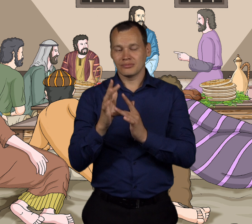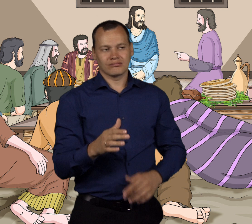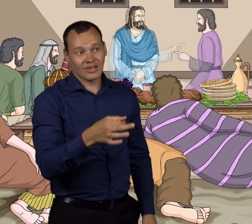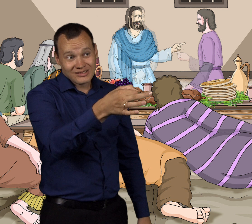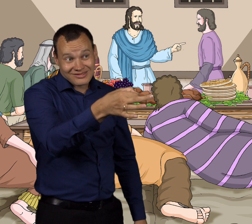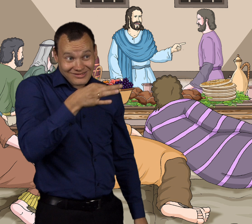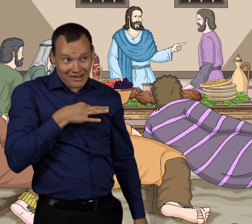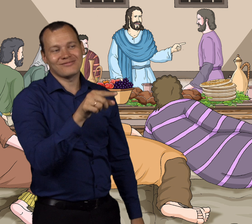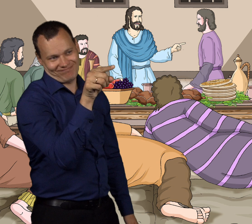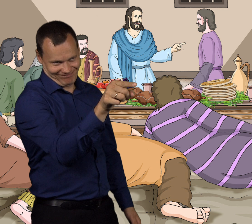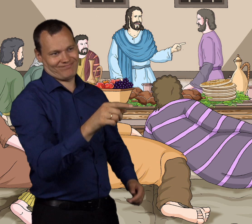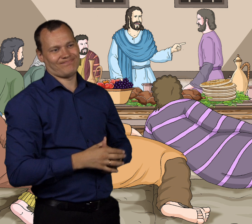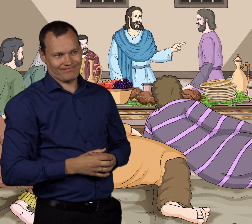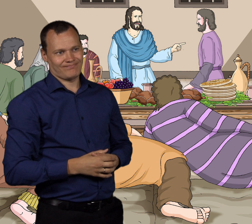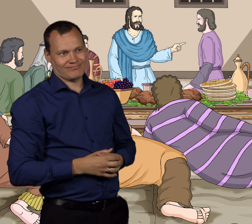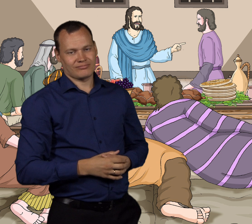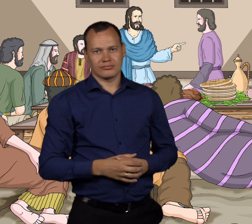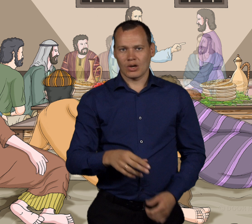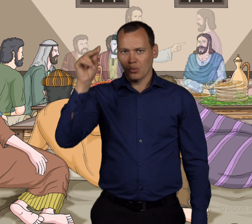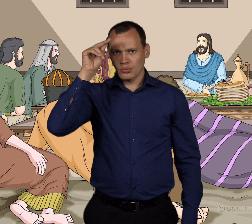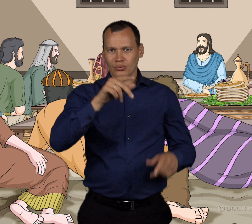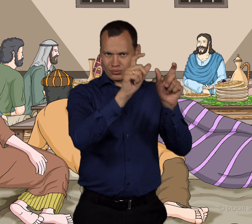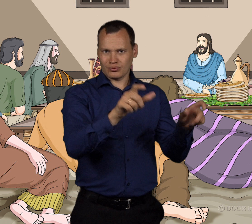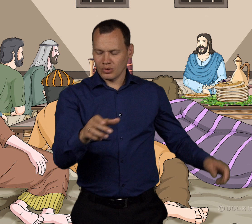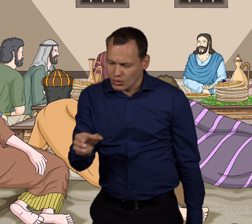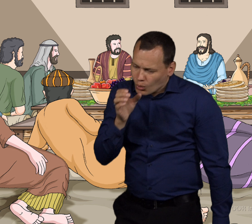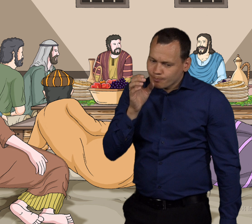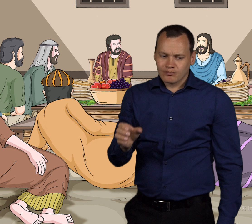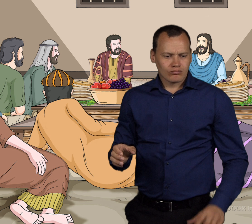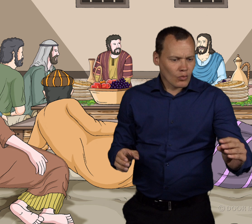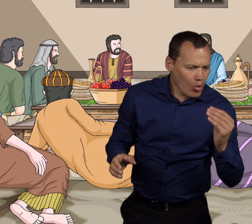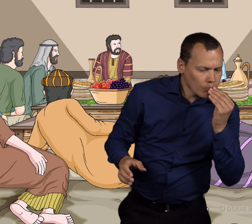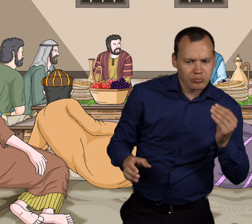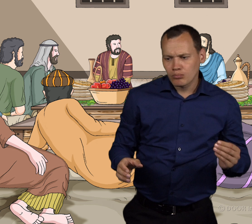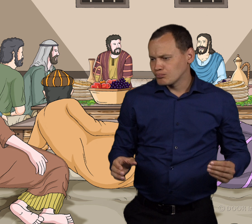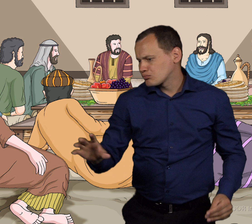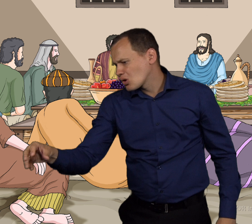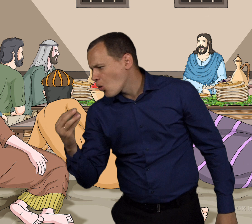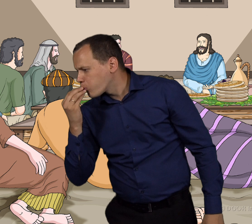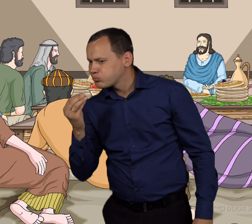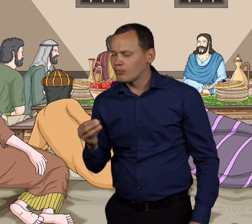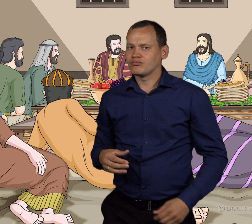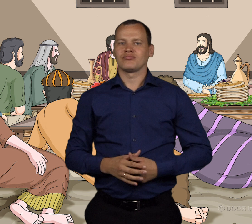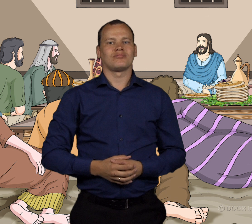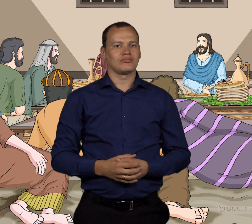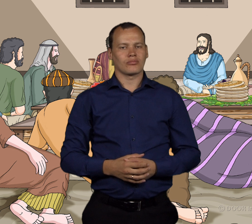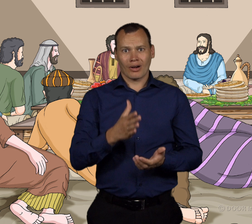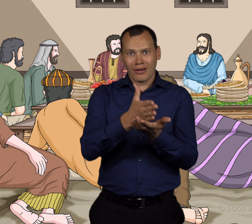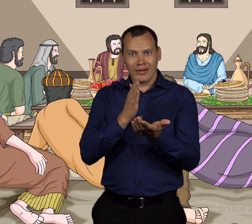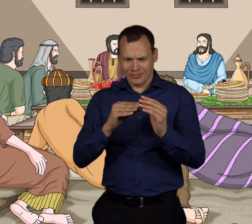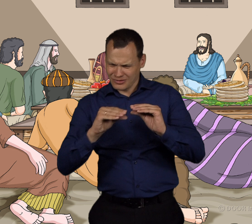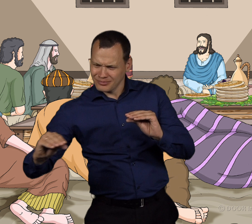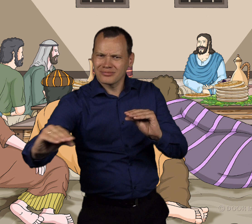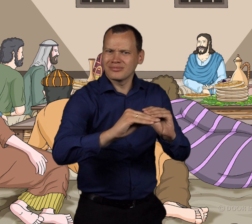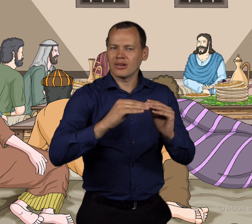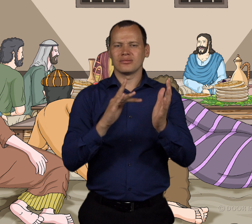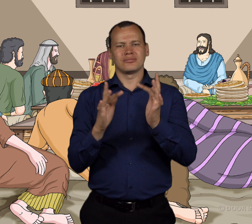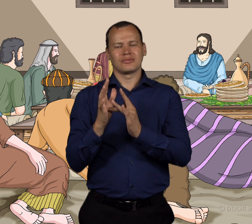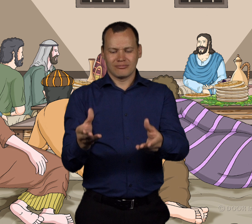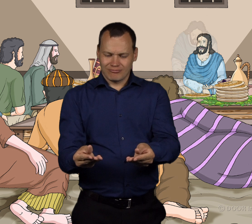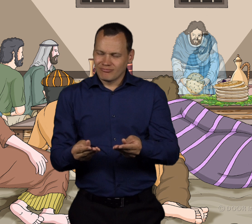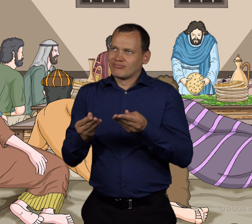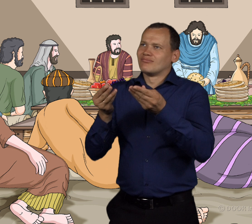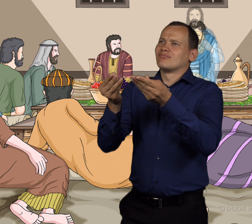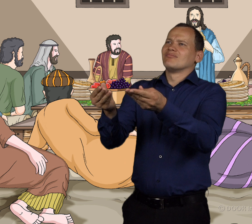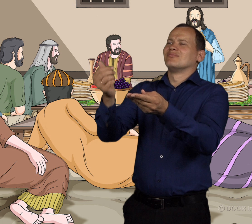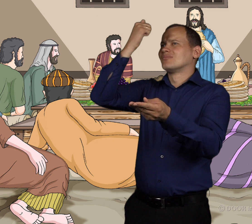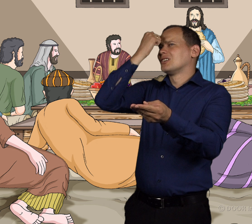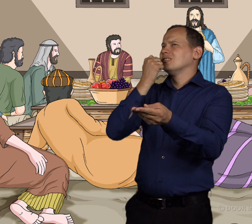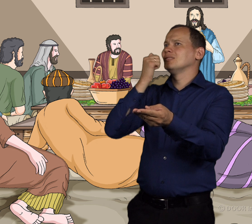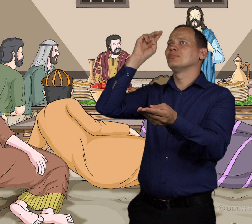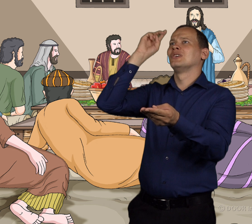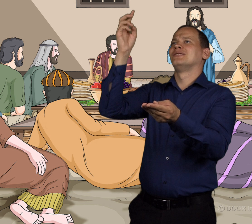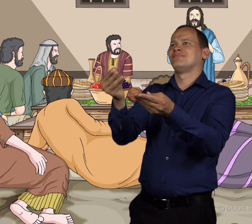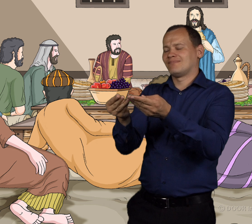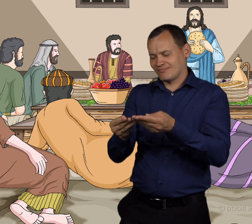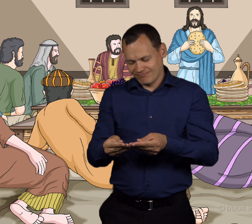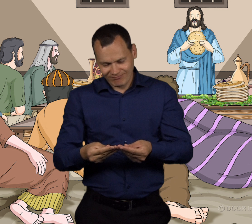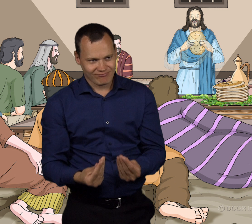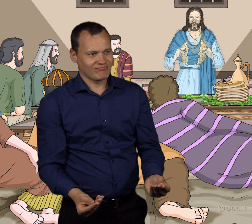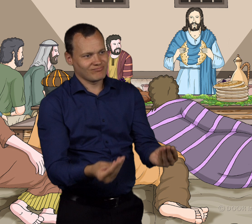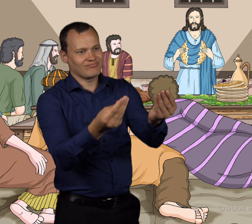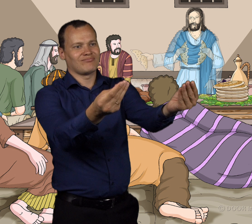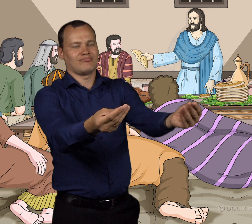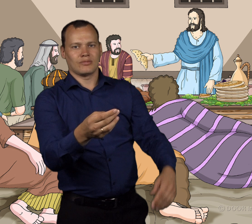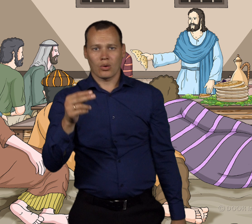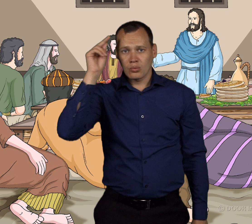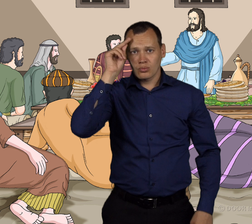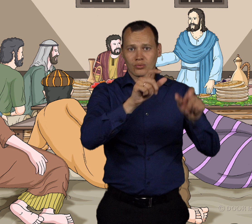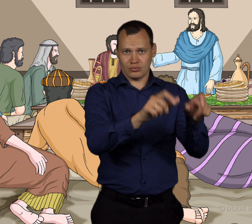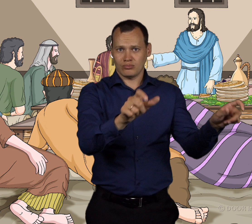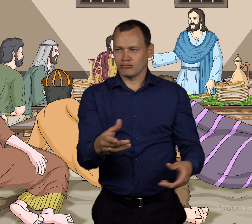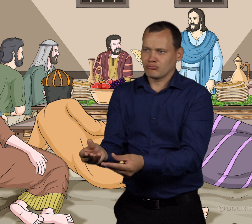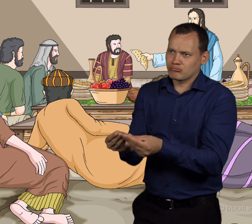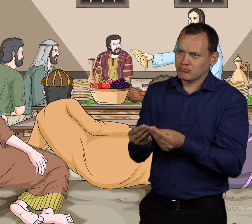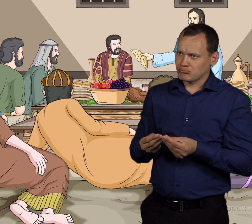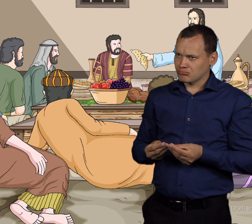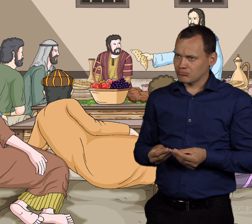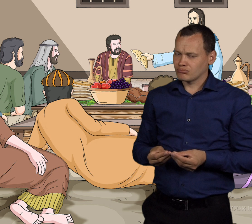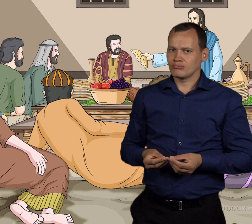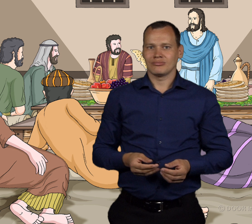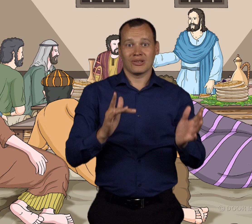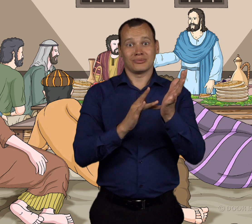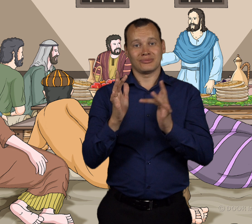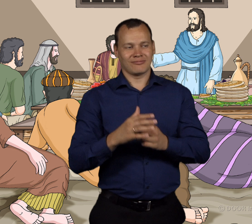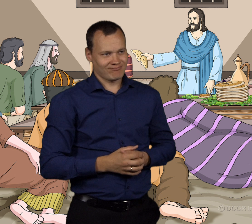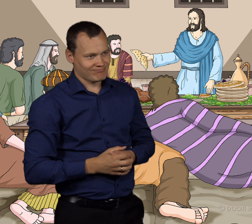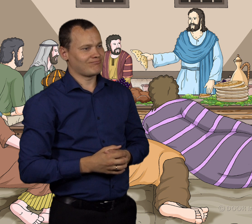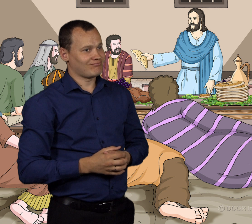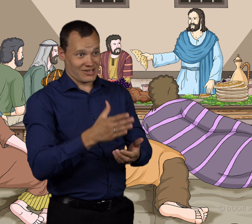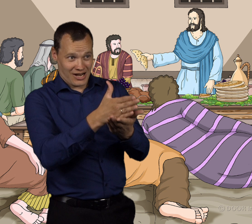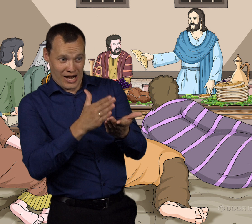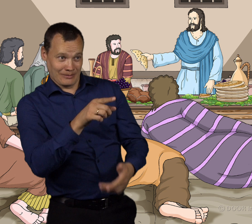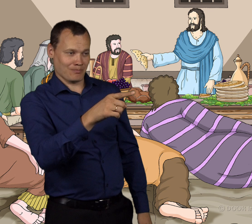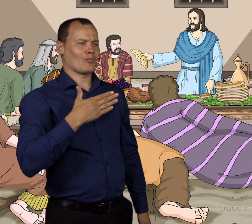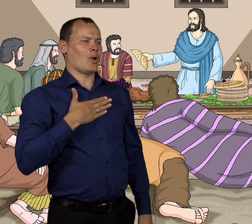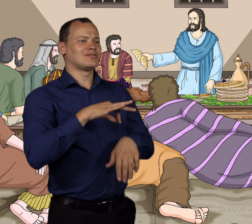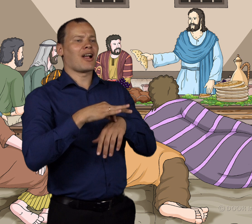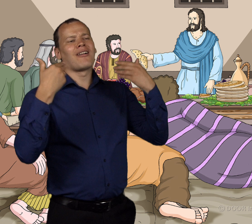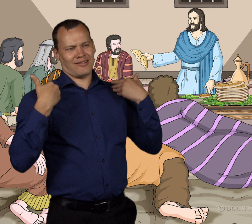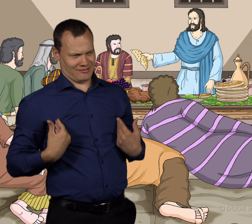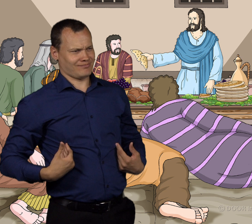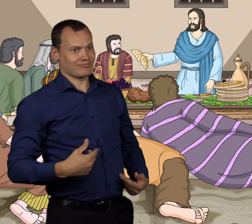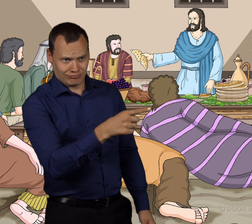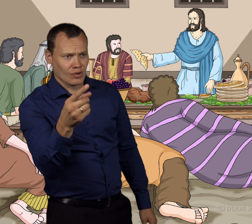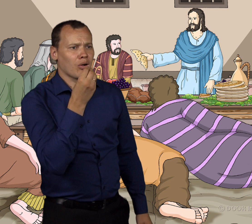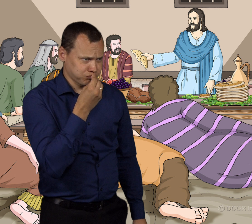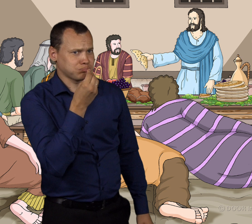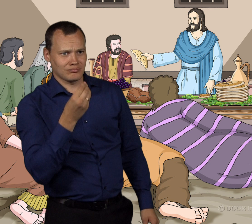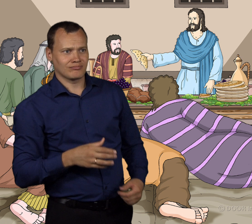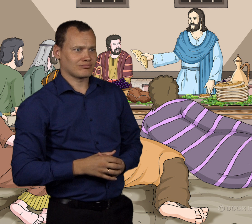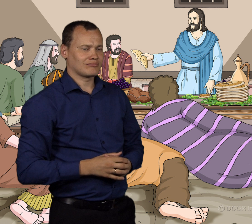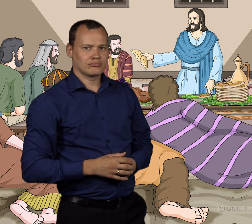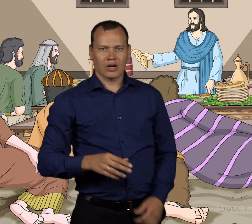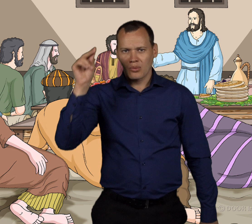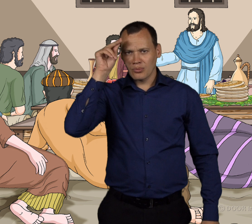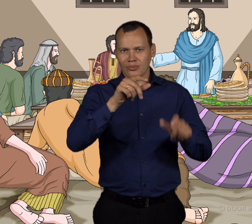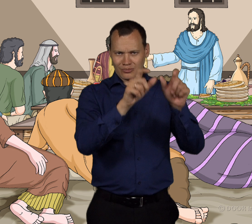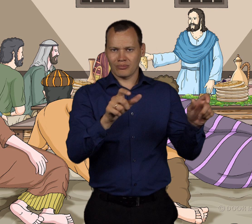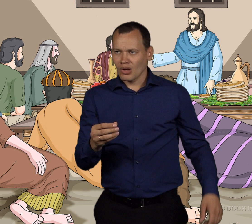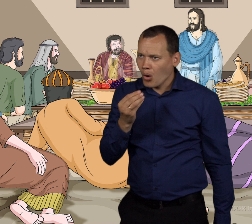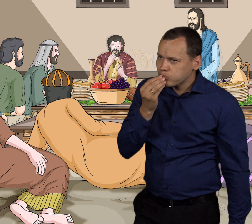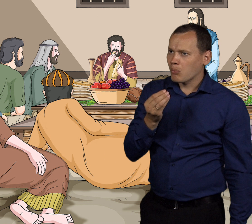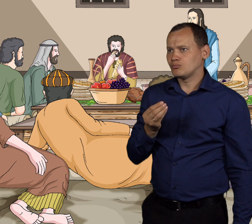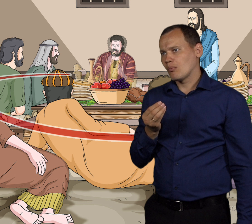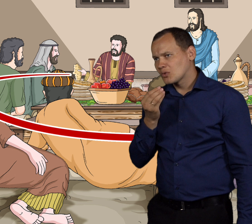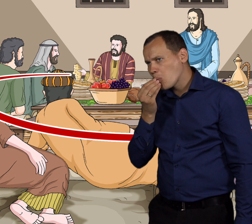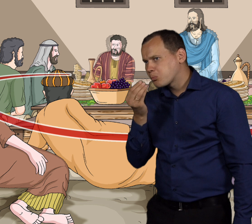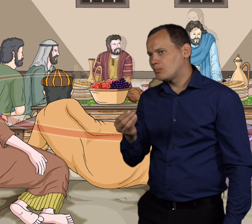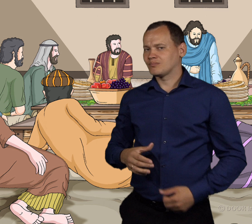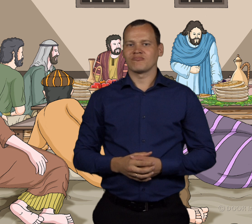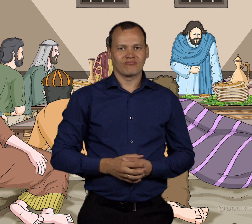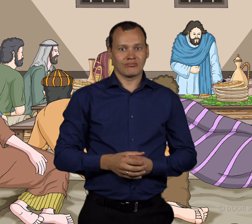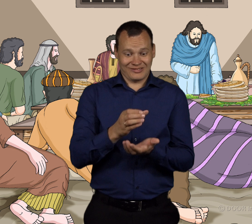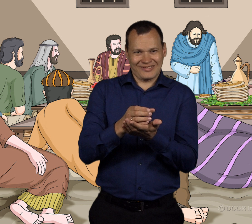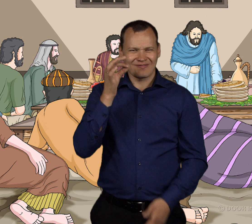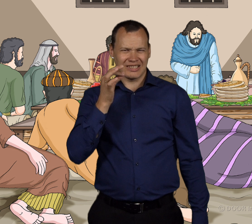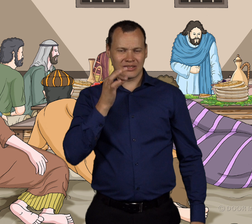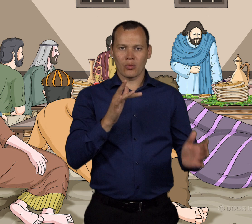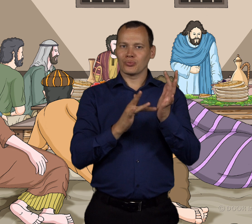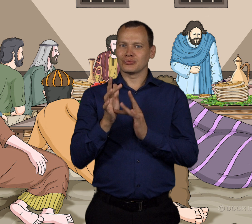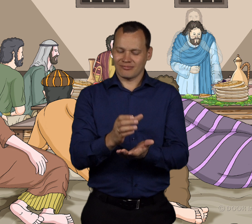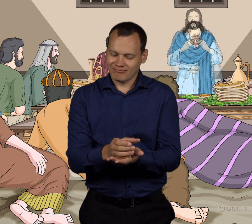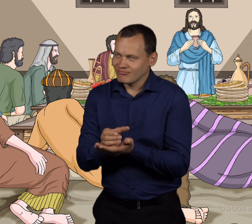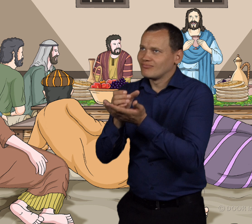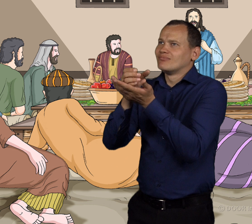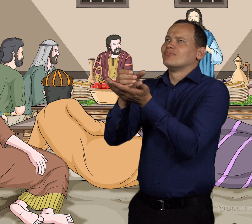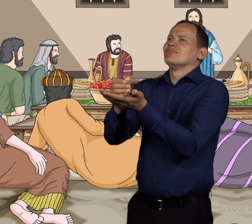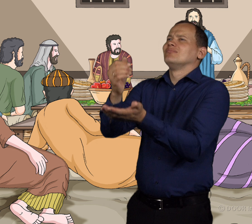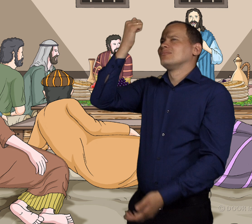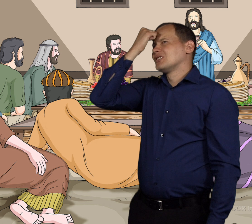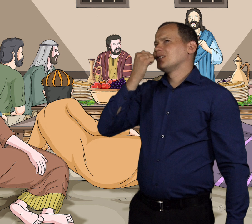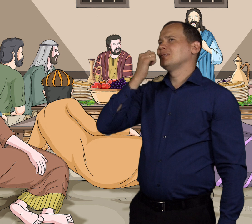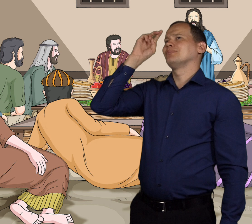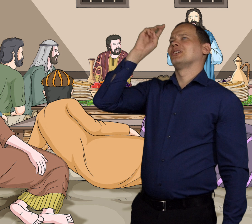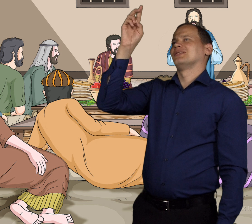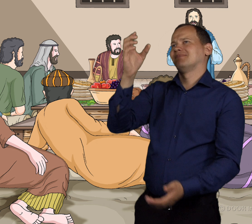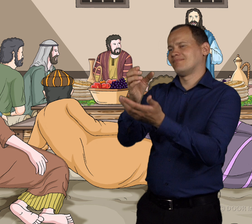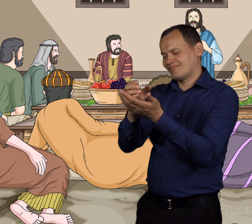While they were eating, Jesus took bread, spoke a blessing and broke it, and gave it to the disciples, saying, “Take and eat; this is My body.”